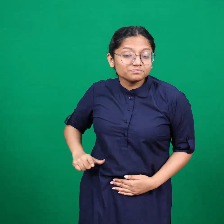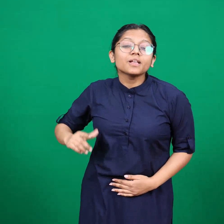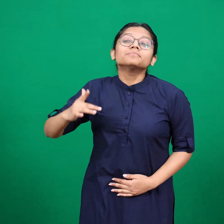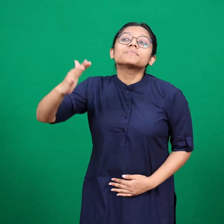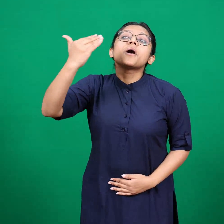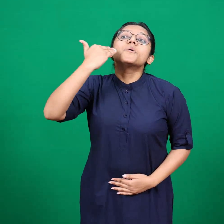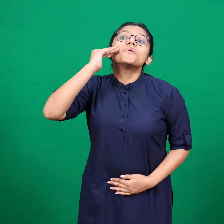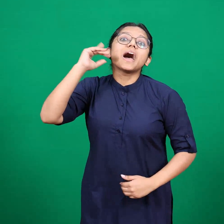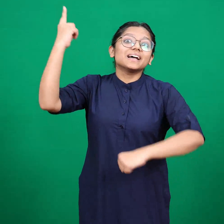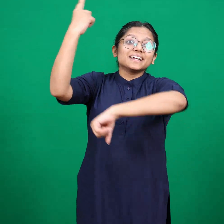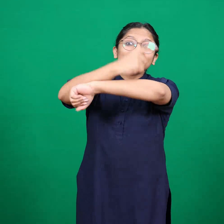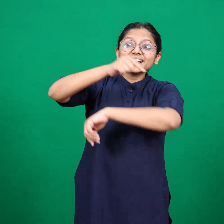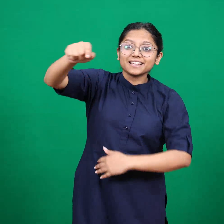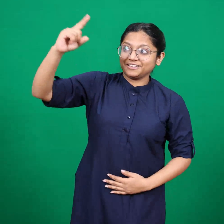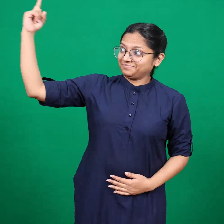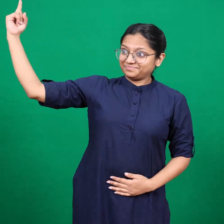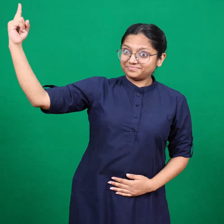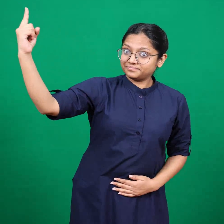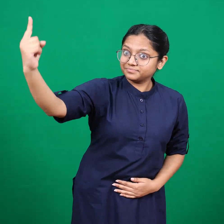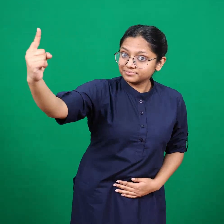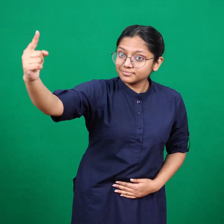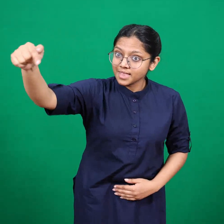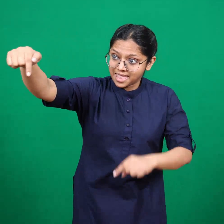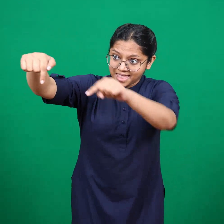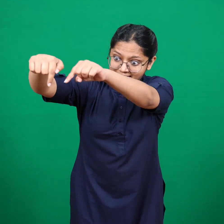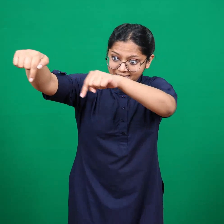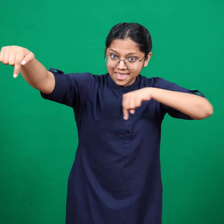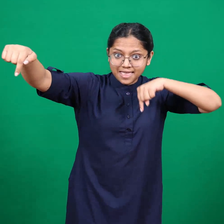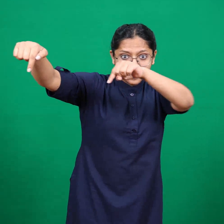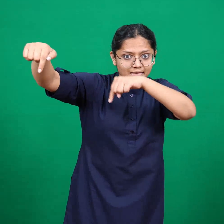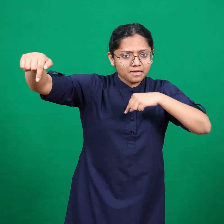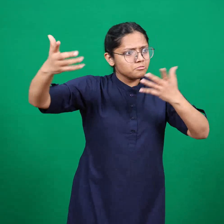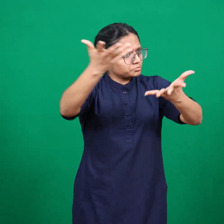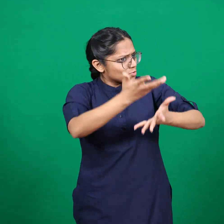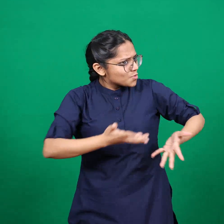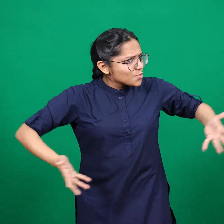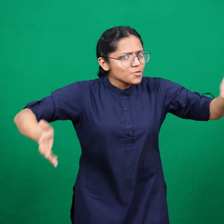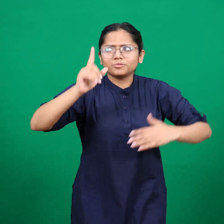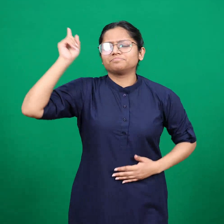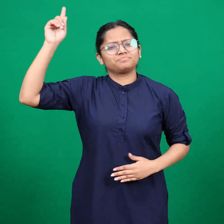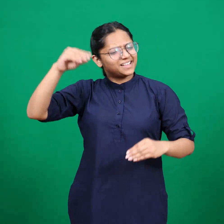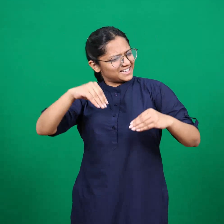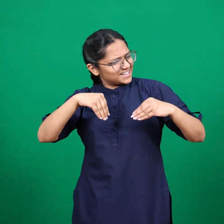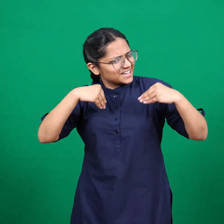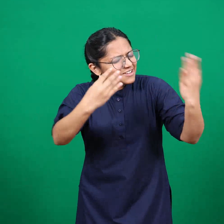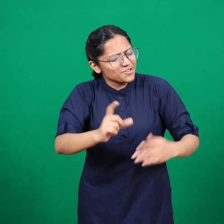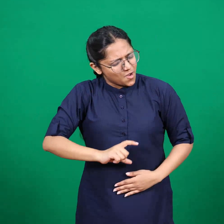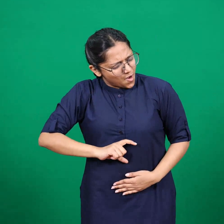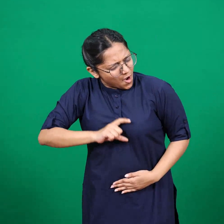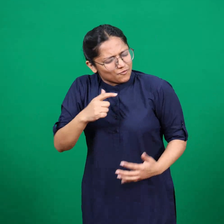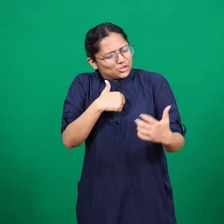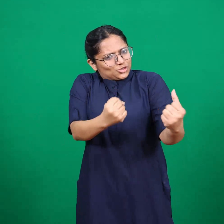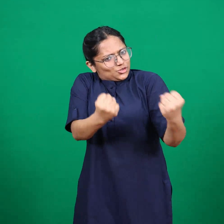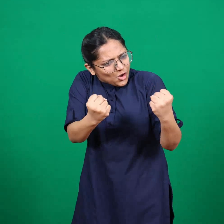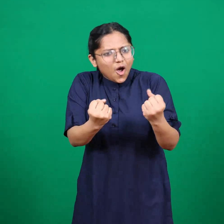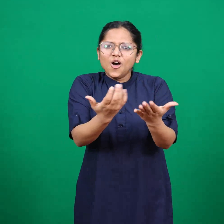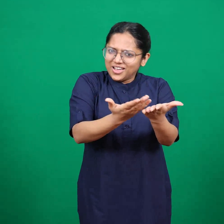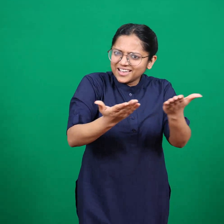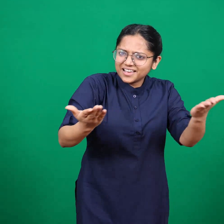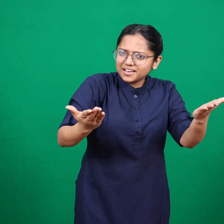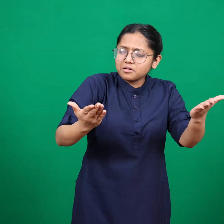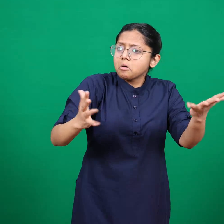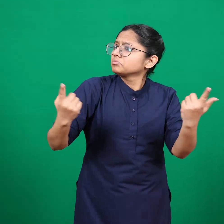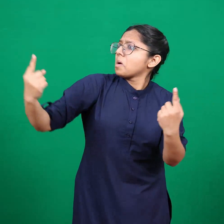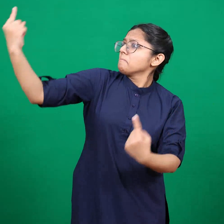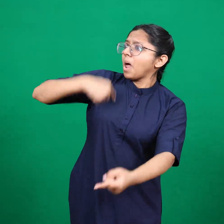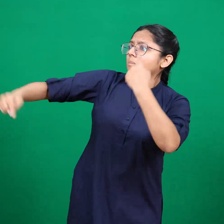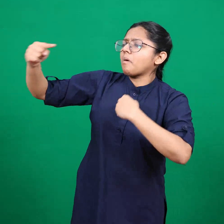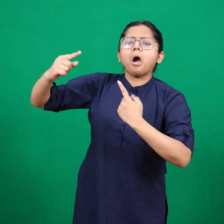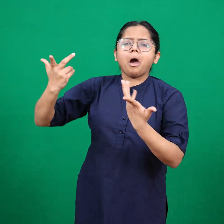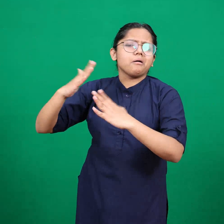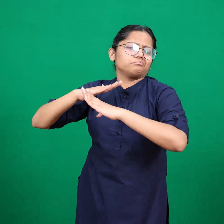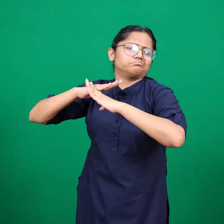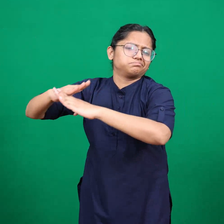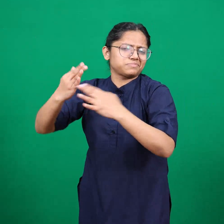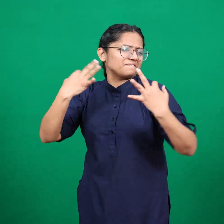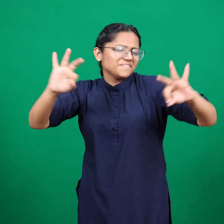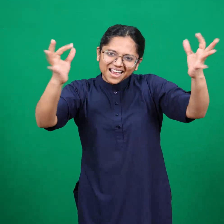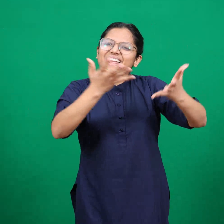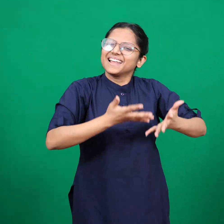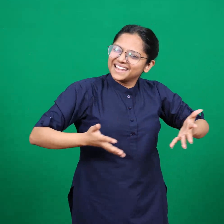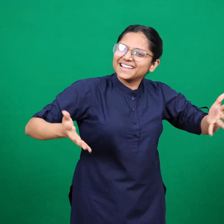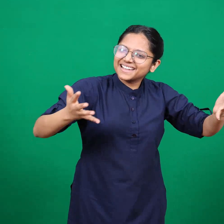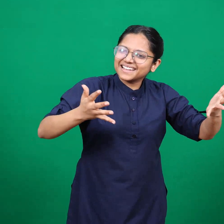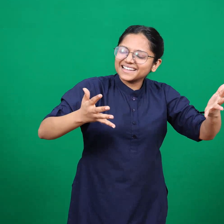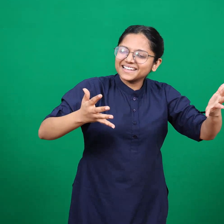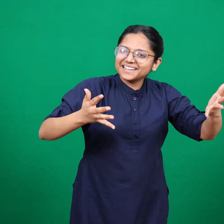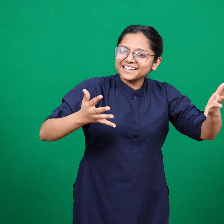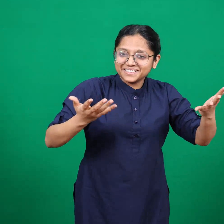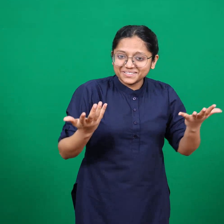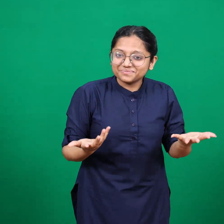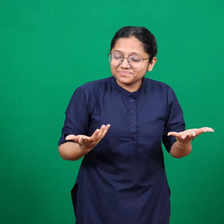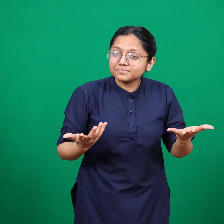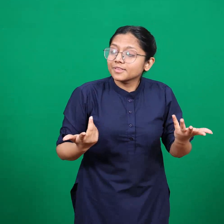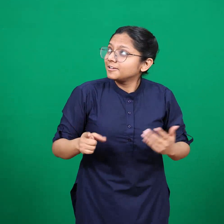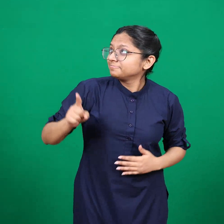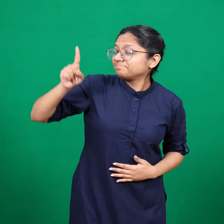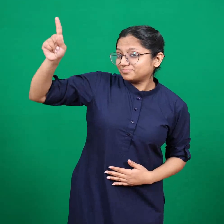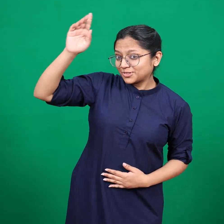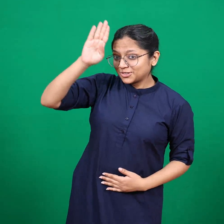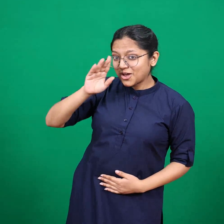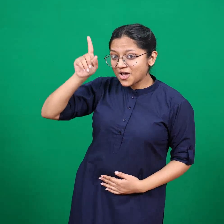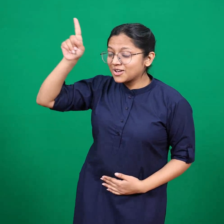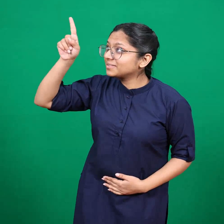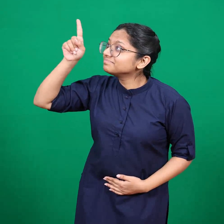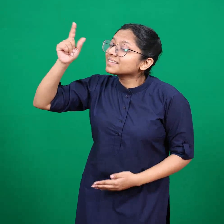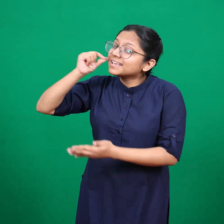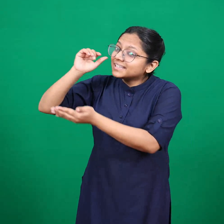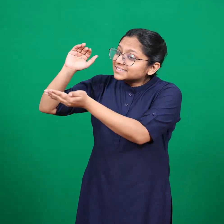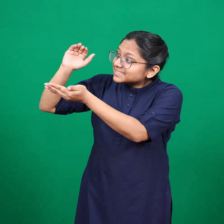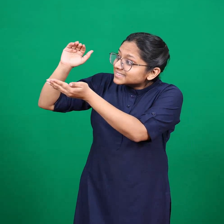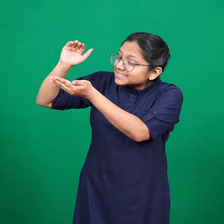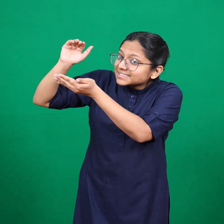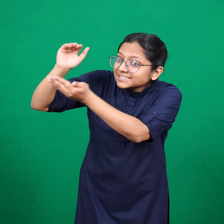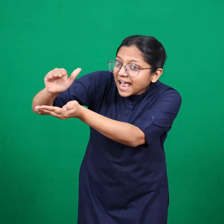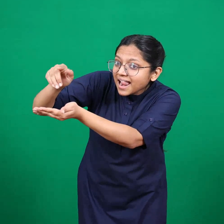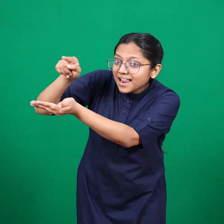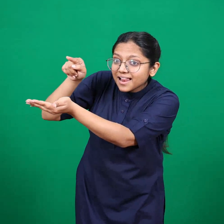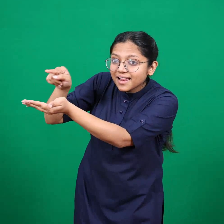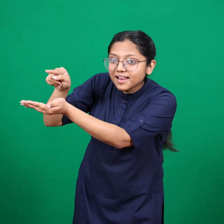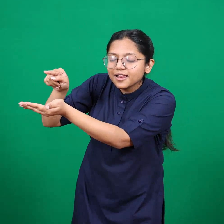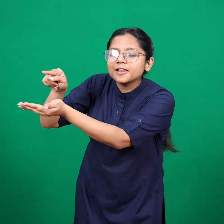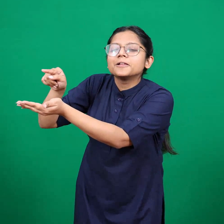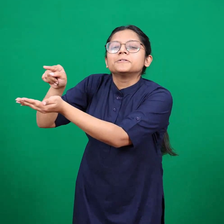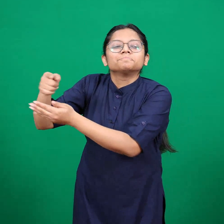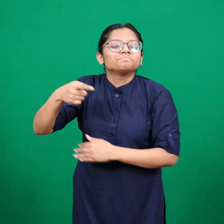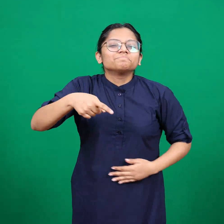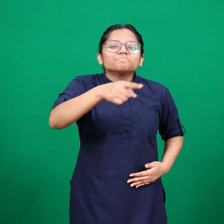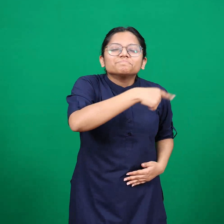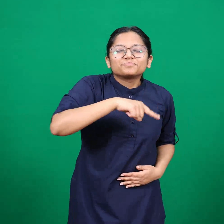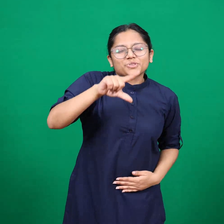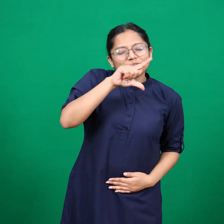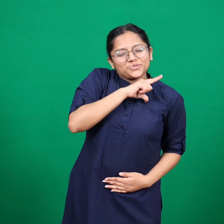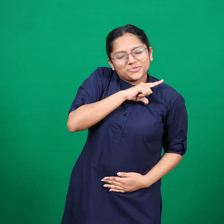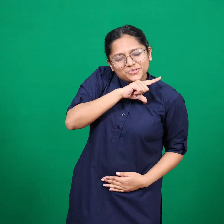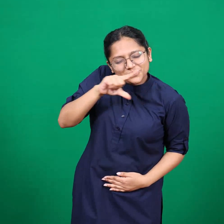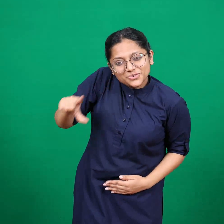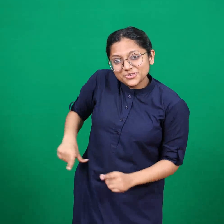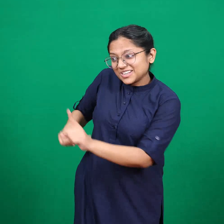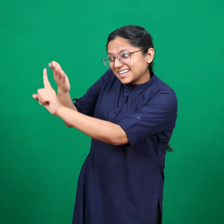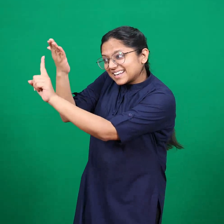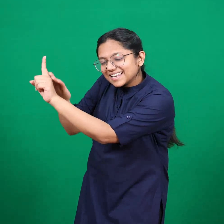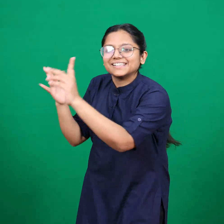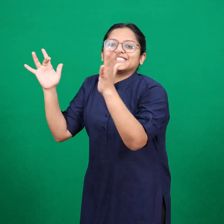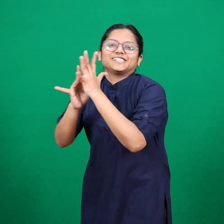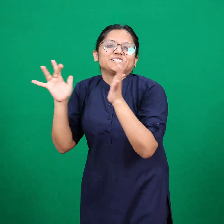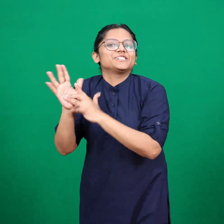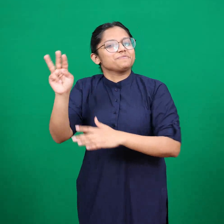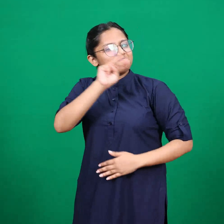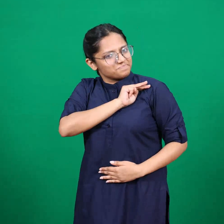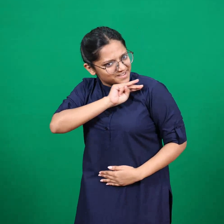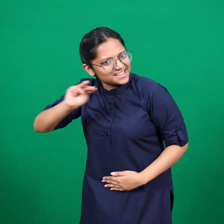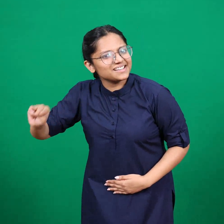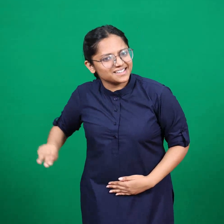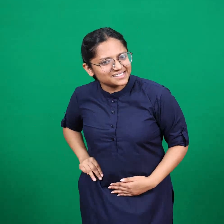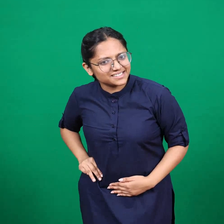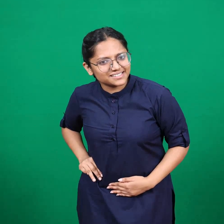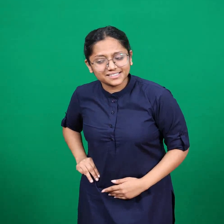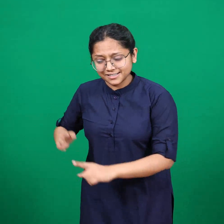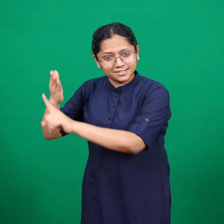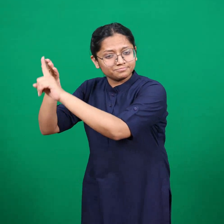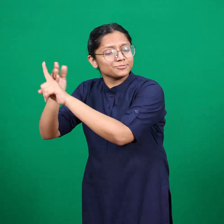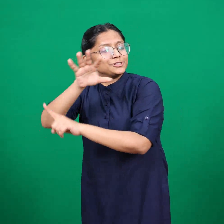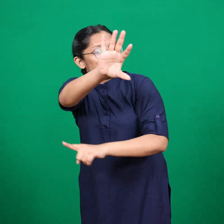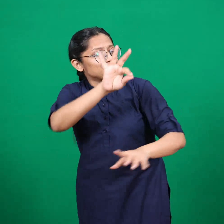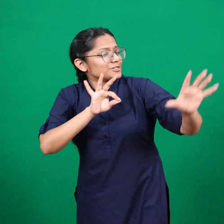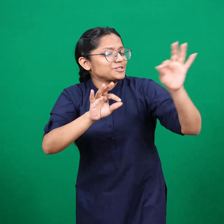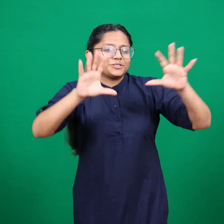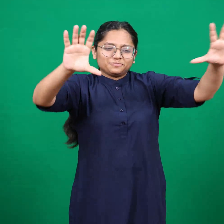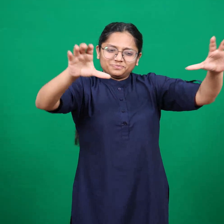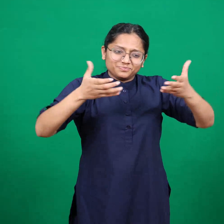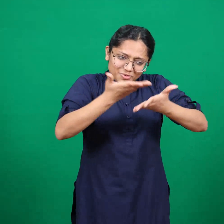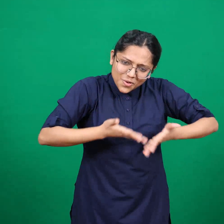He will sustain you to the end, so that you will be blameless on the day of our Lord Jesus Christ.